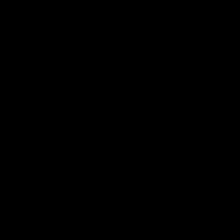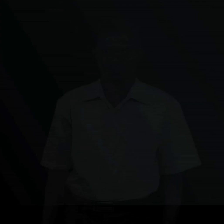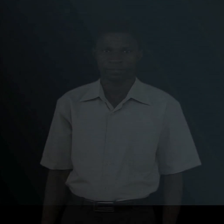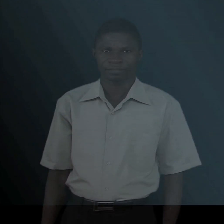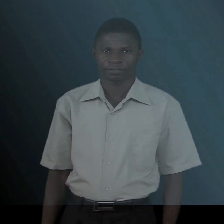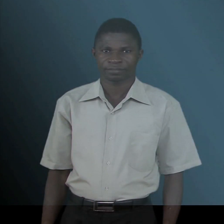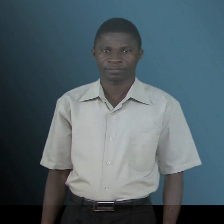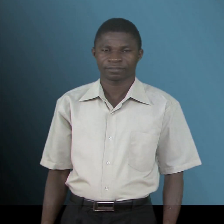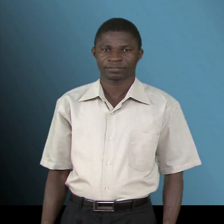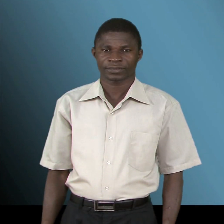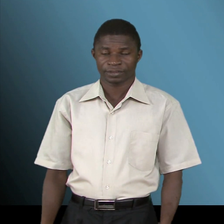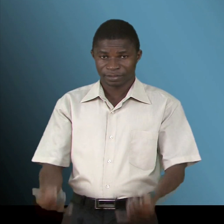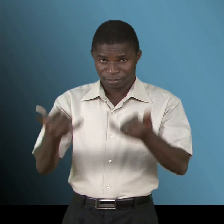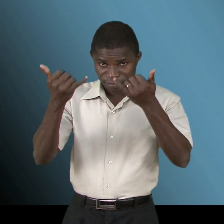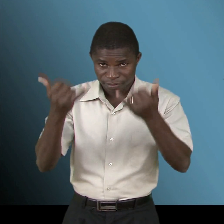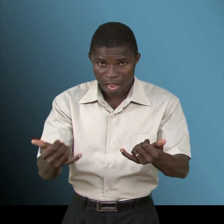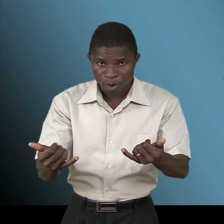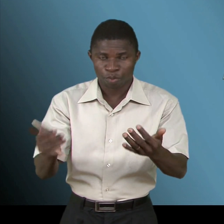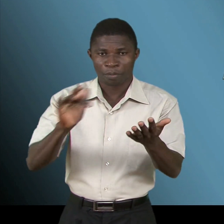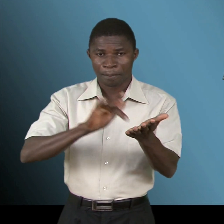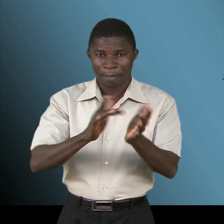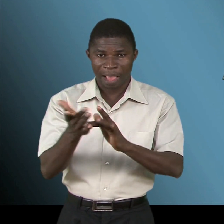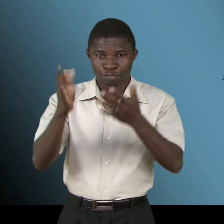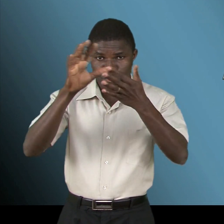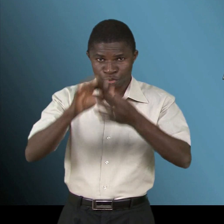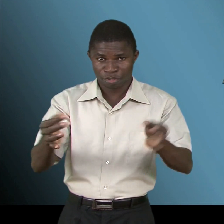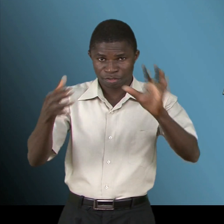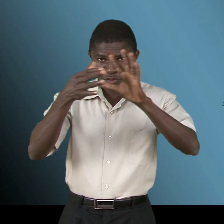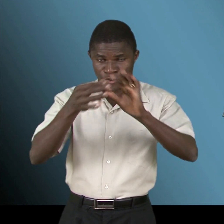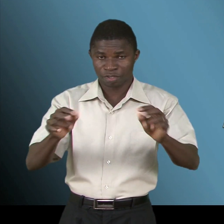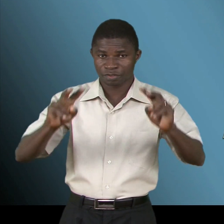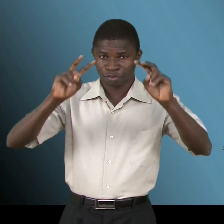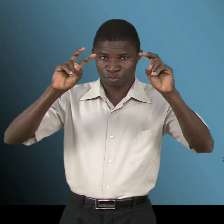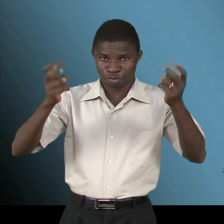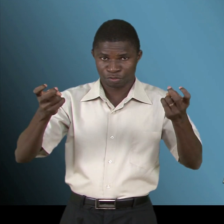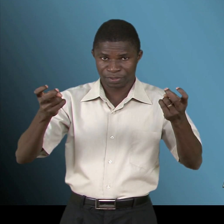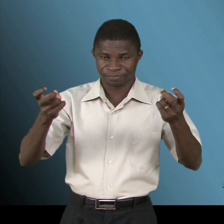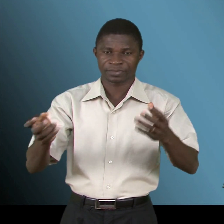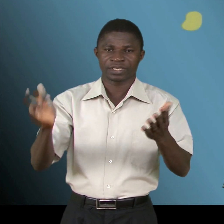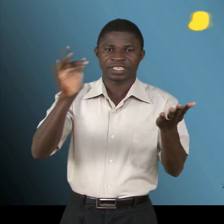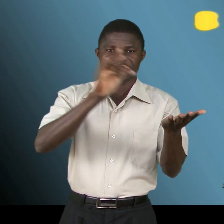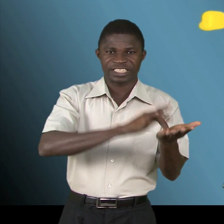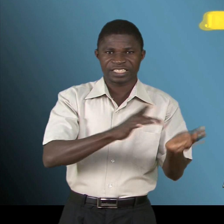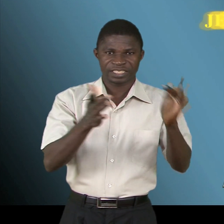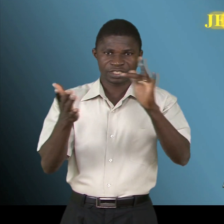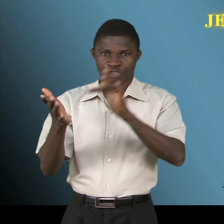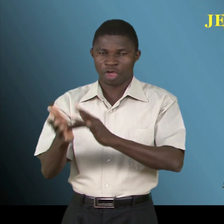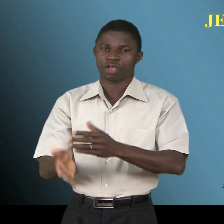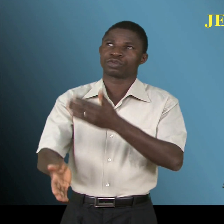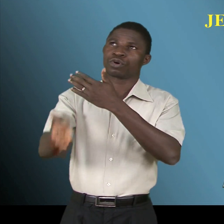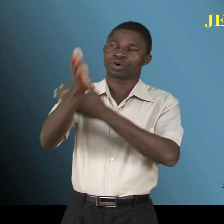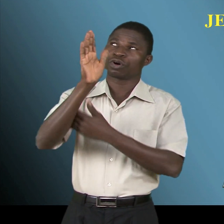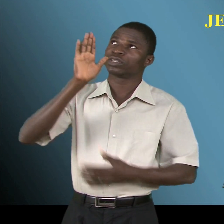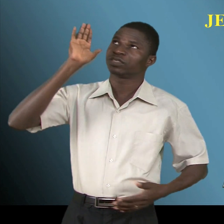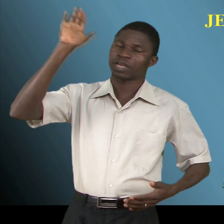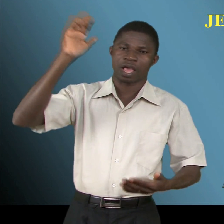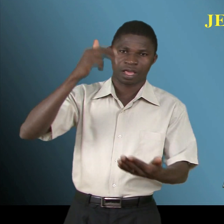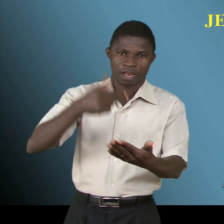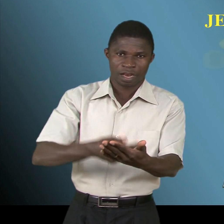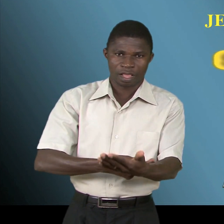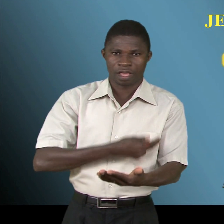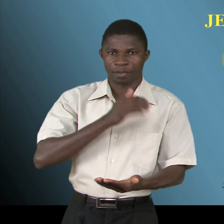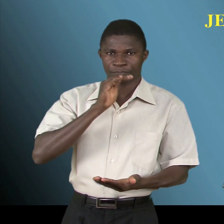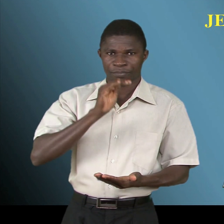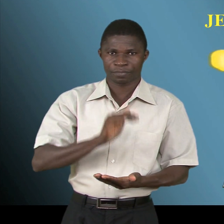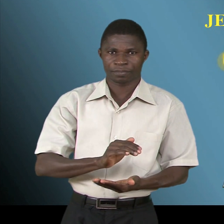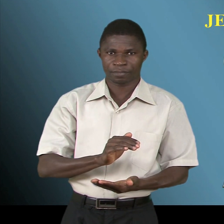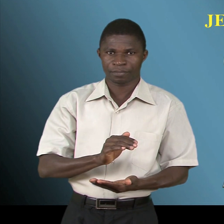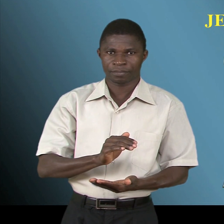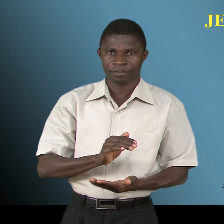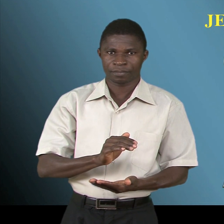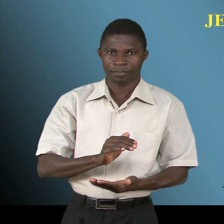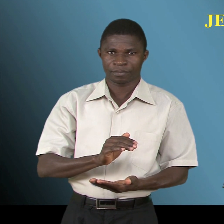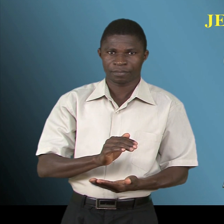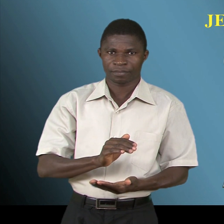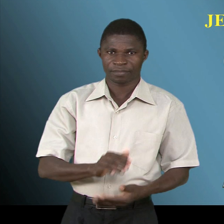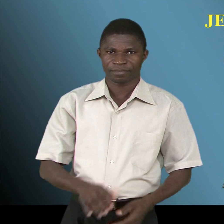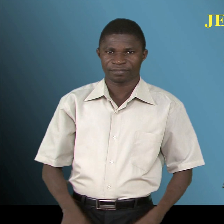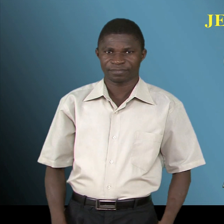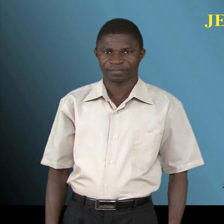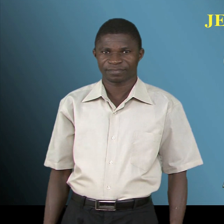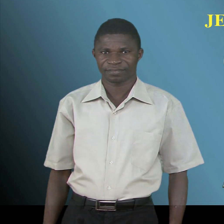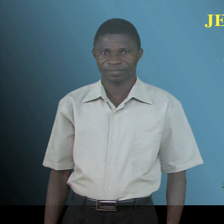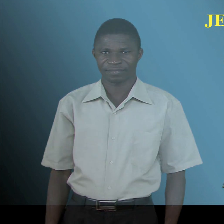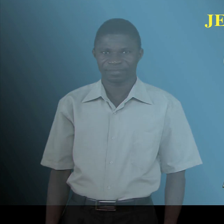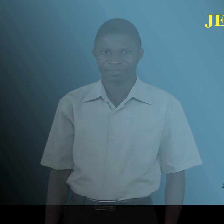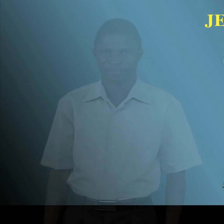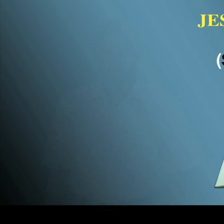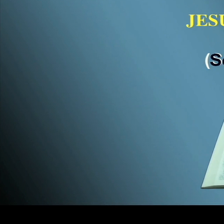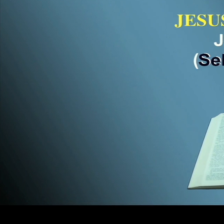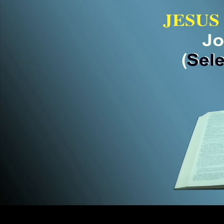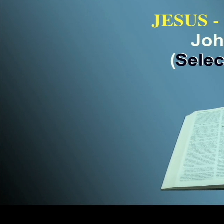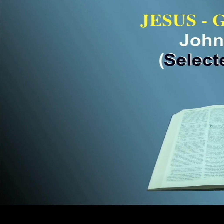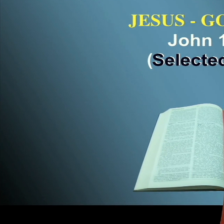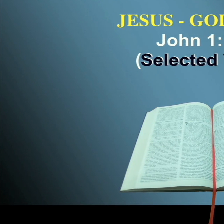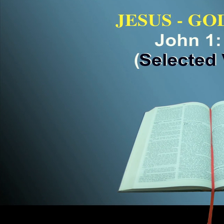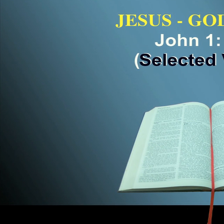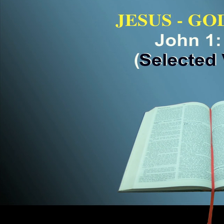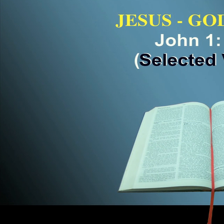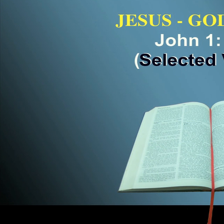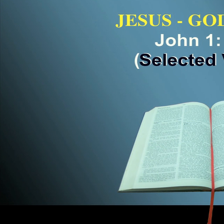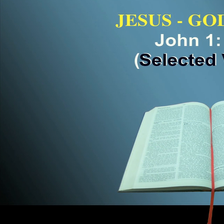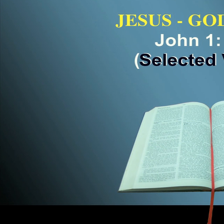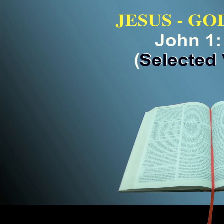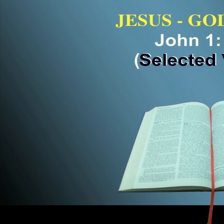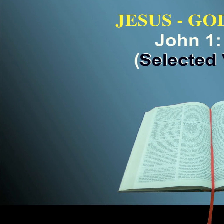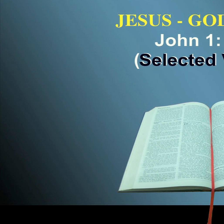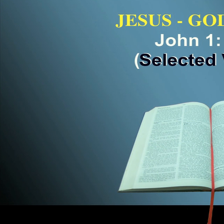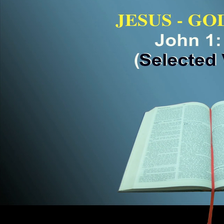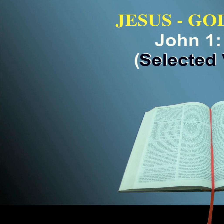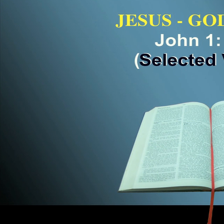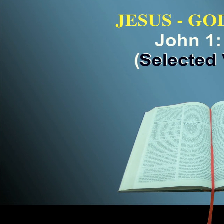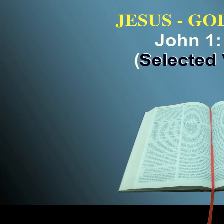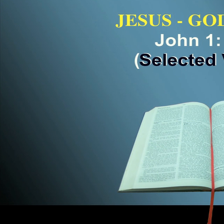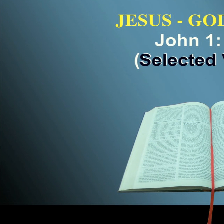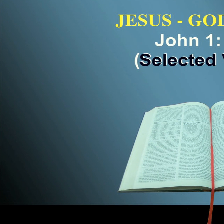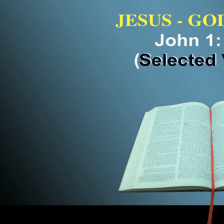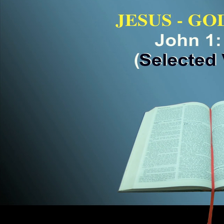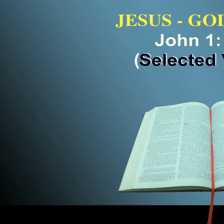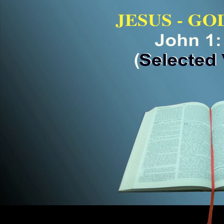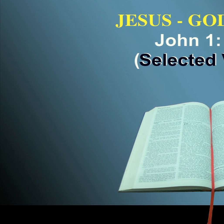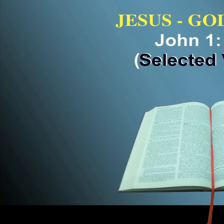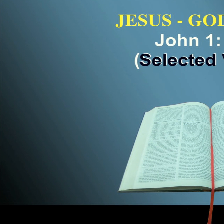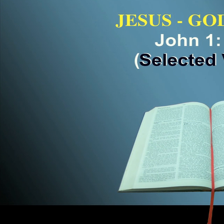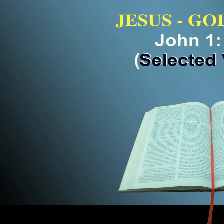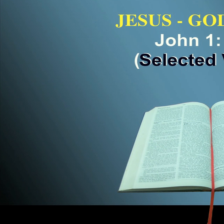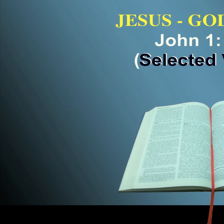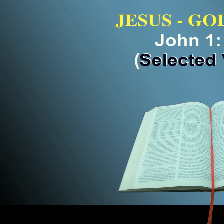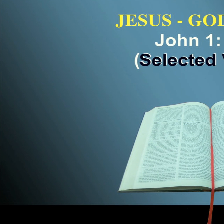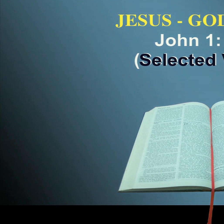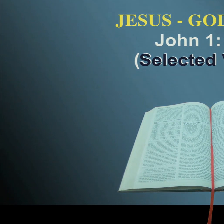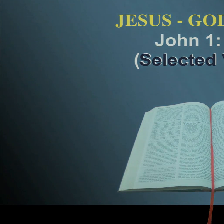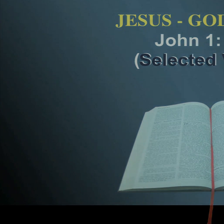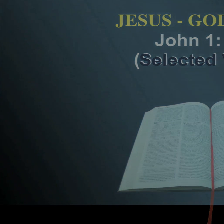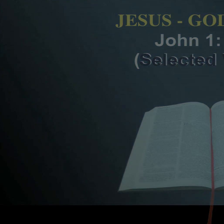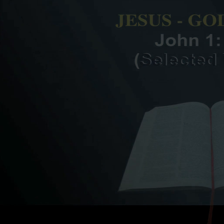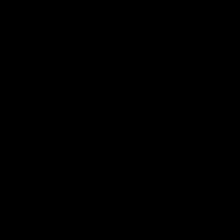Jesus - God's lamb